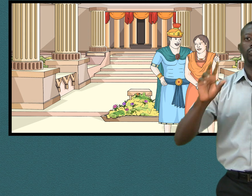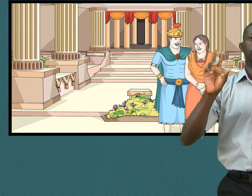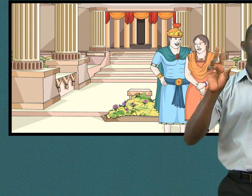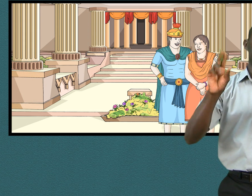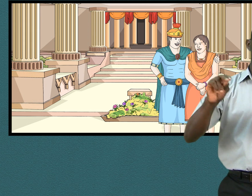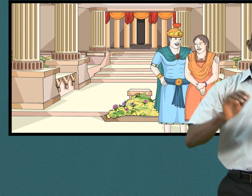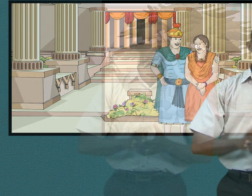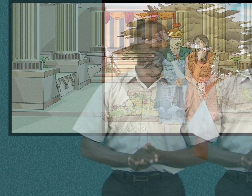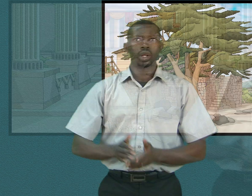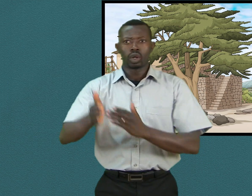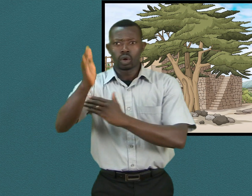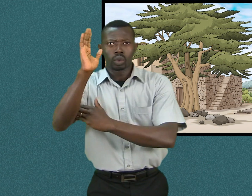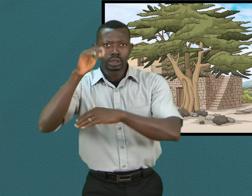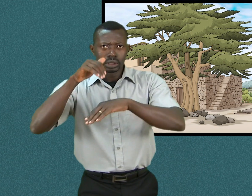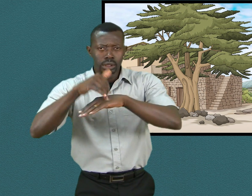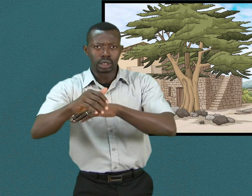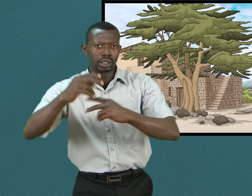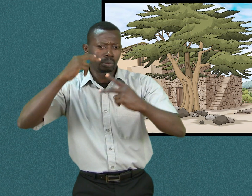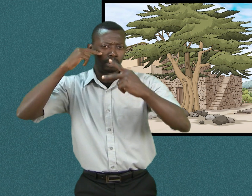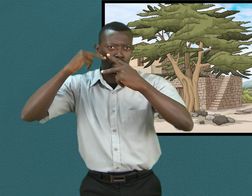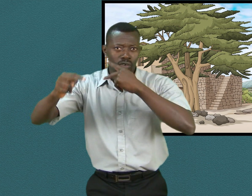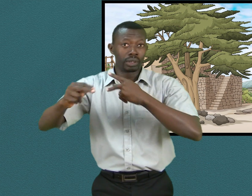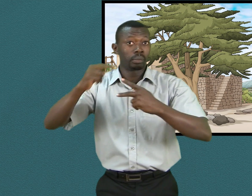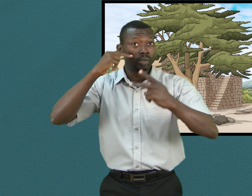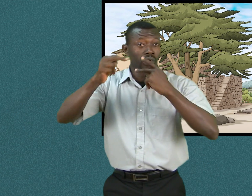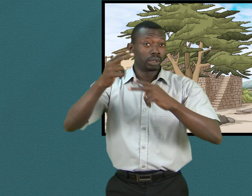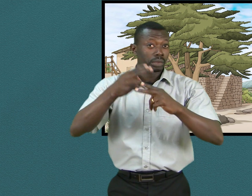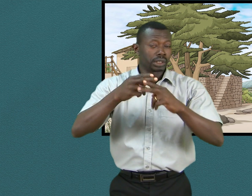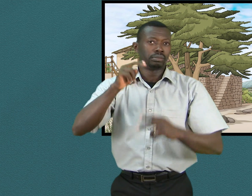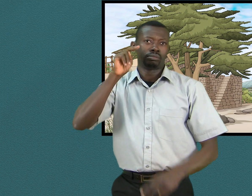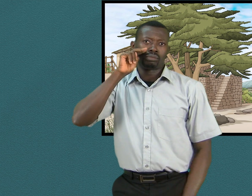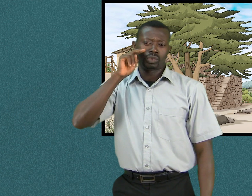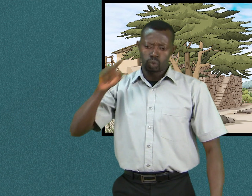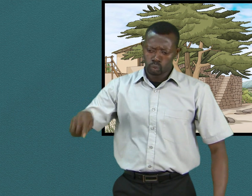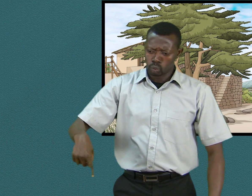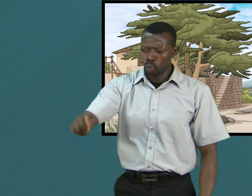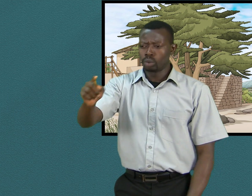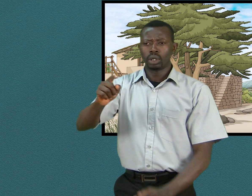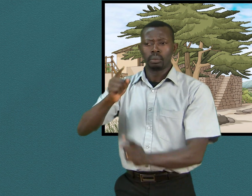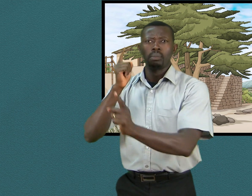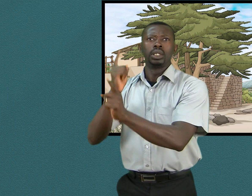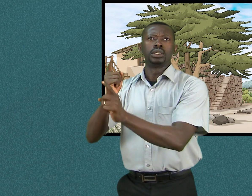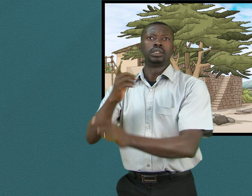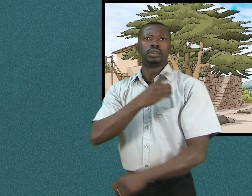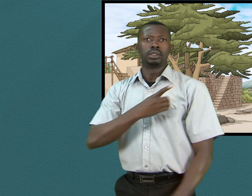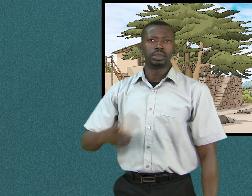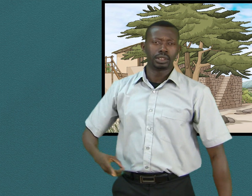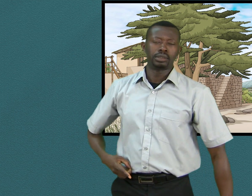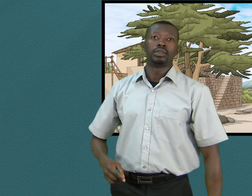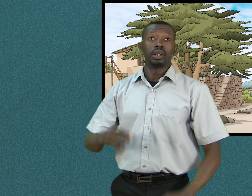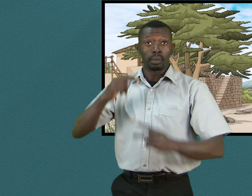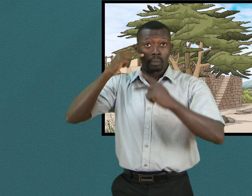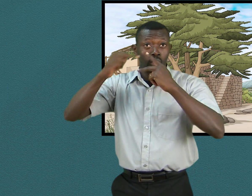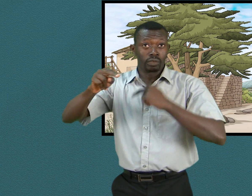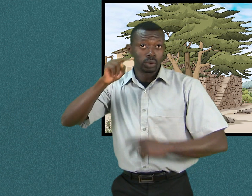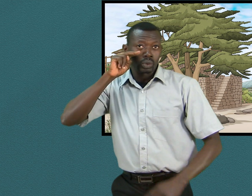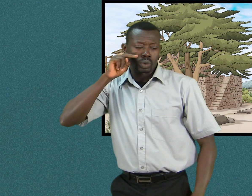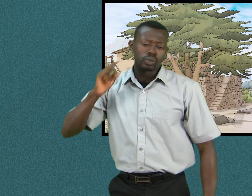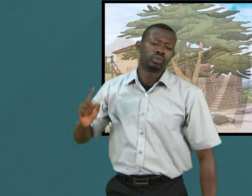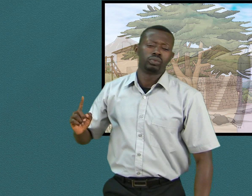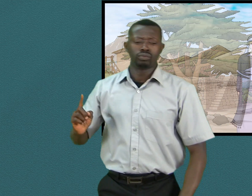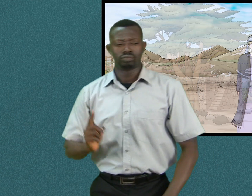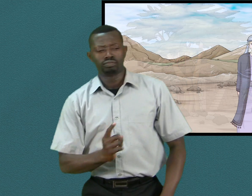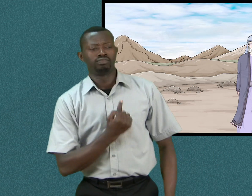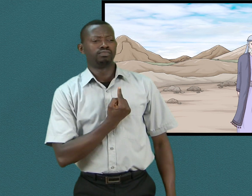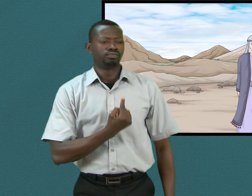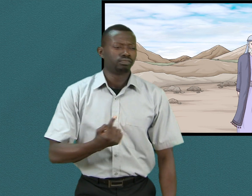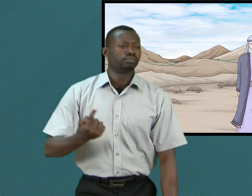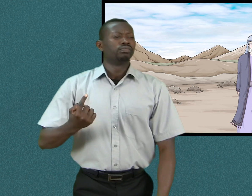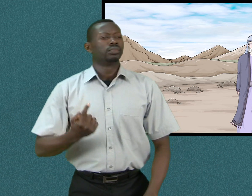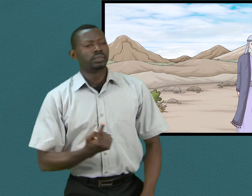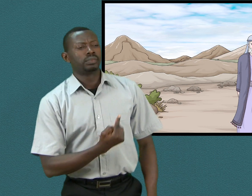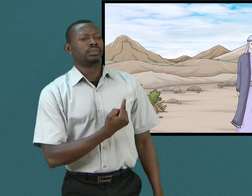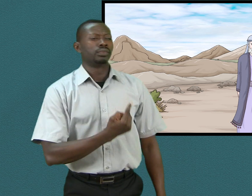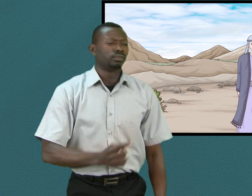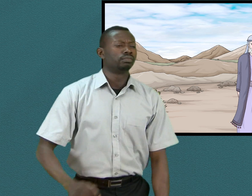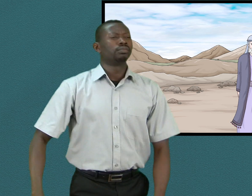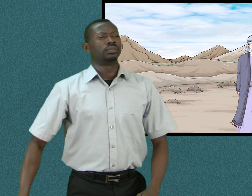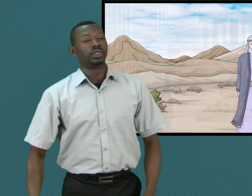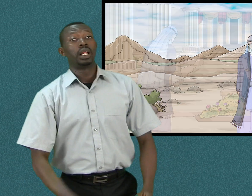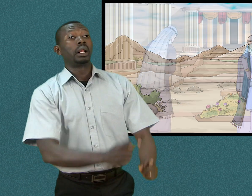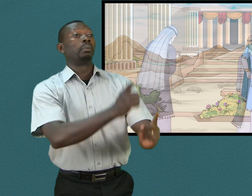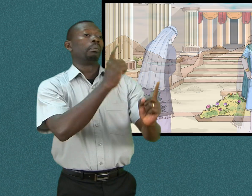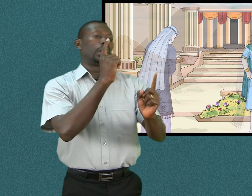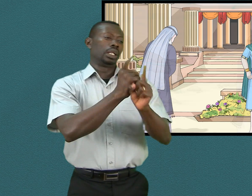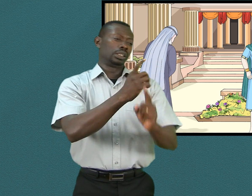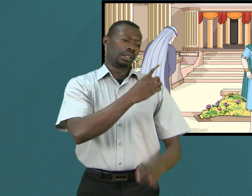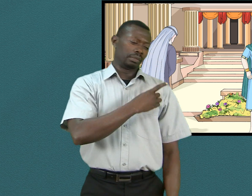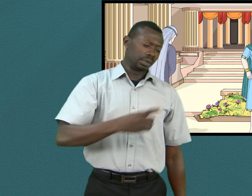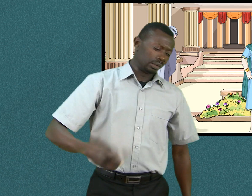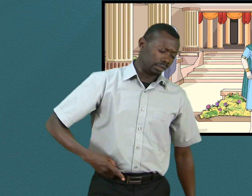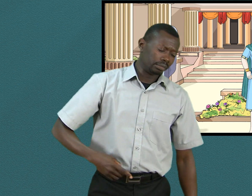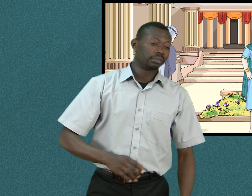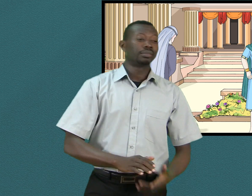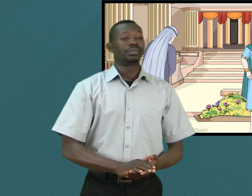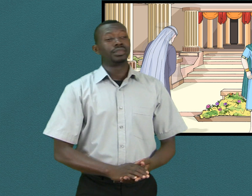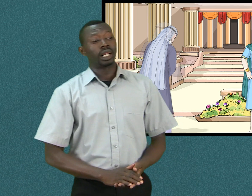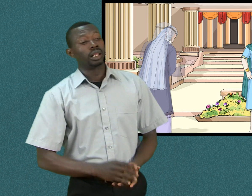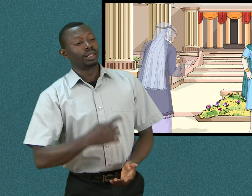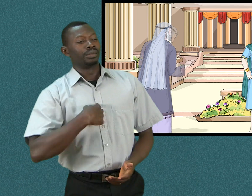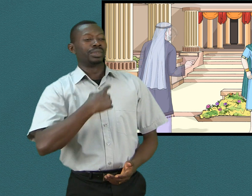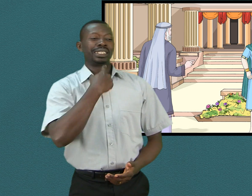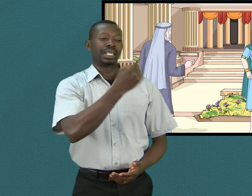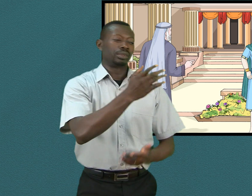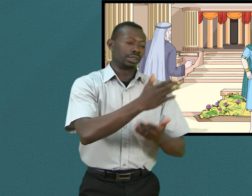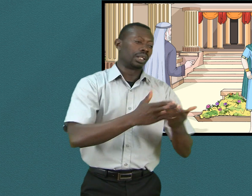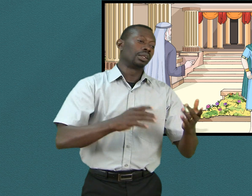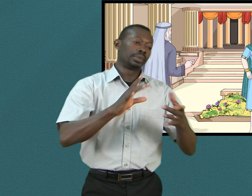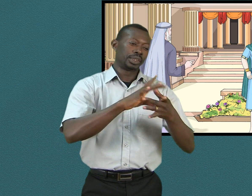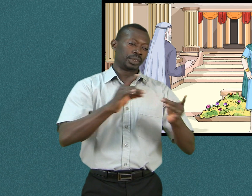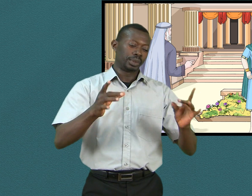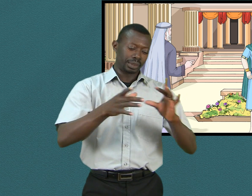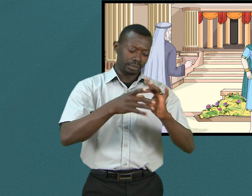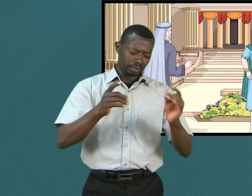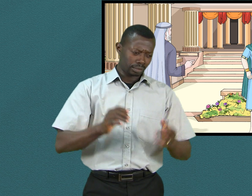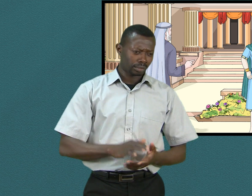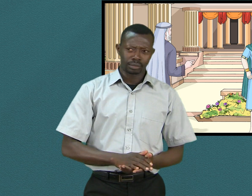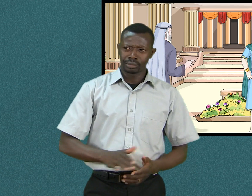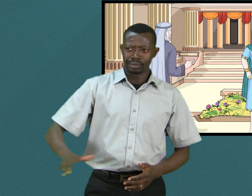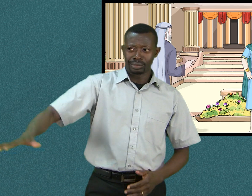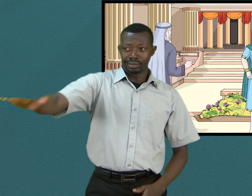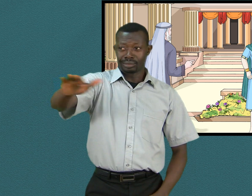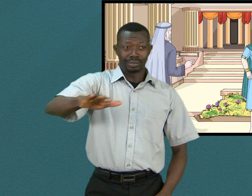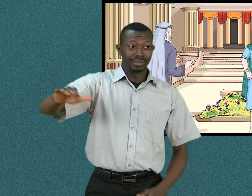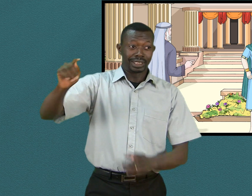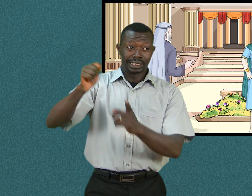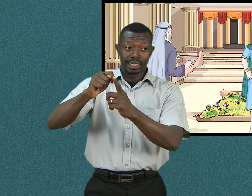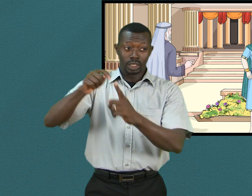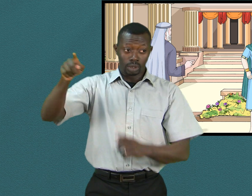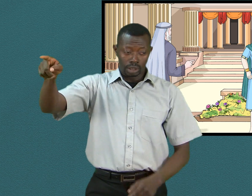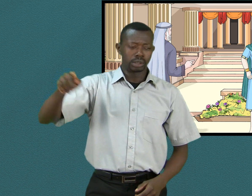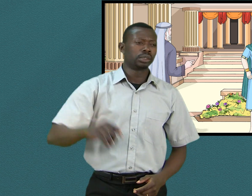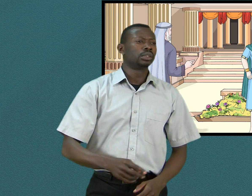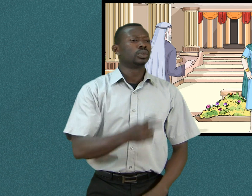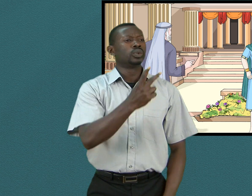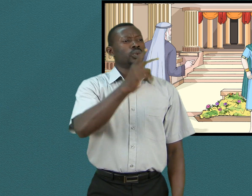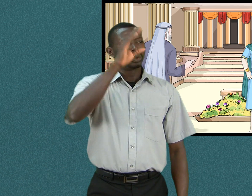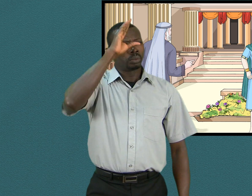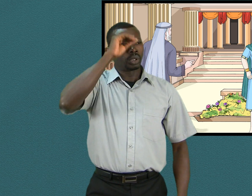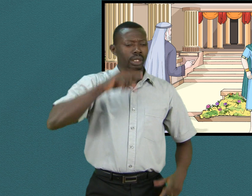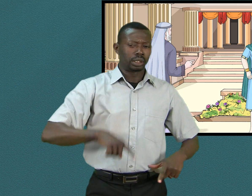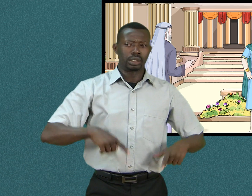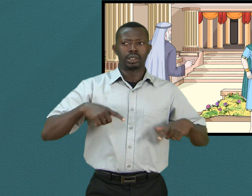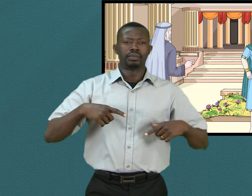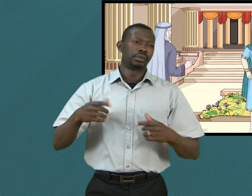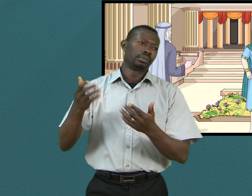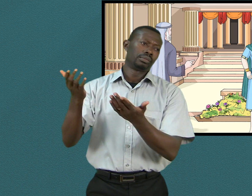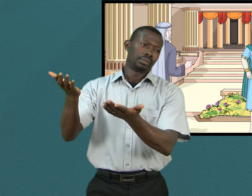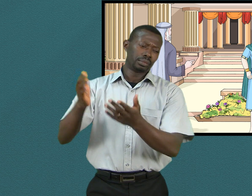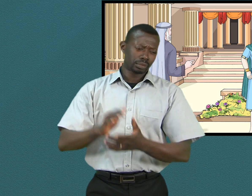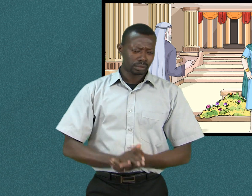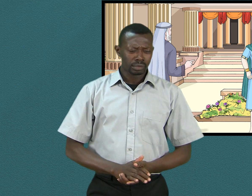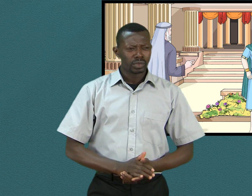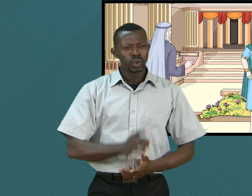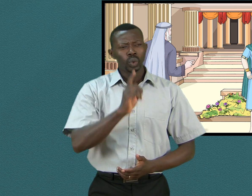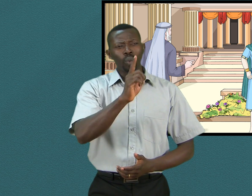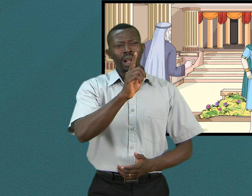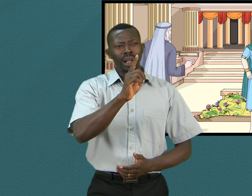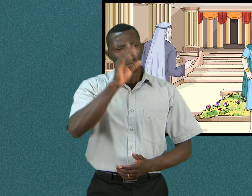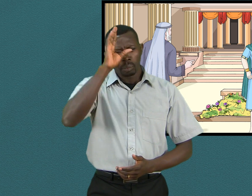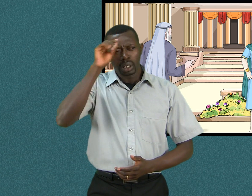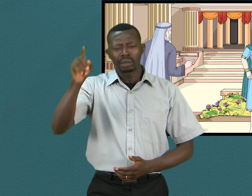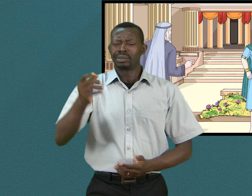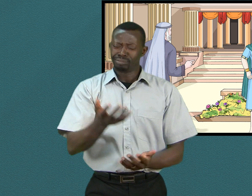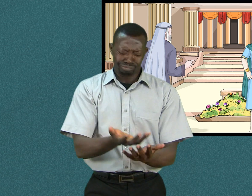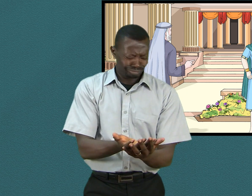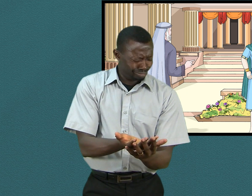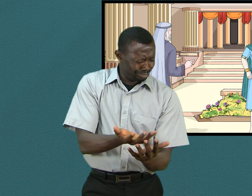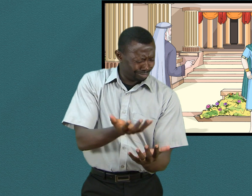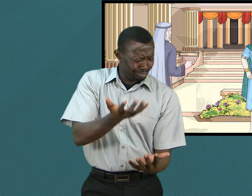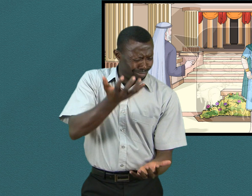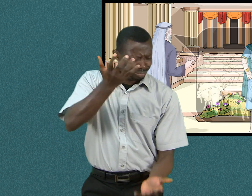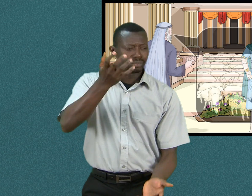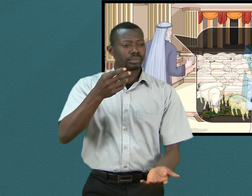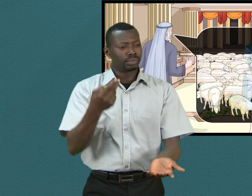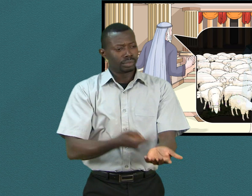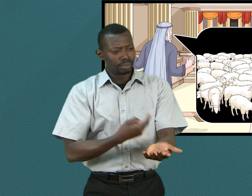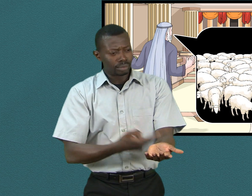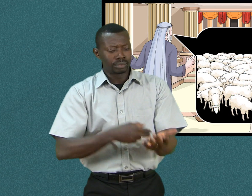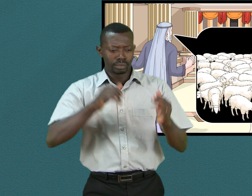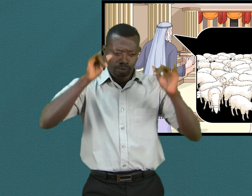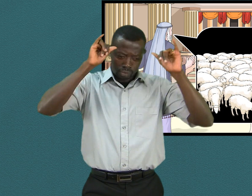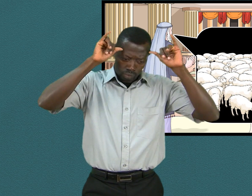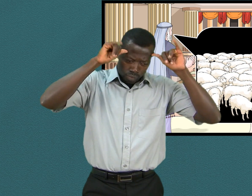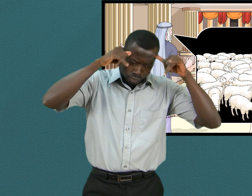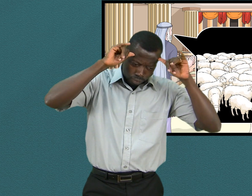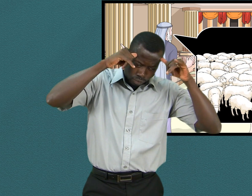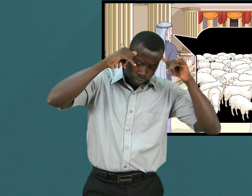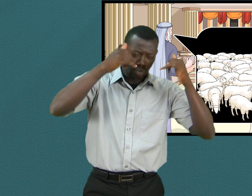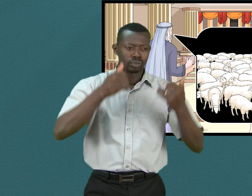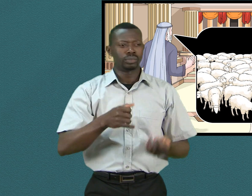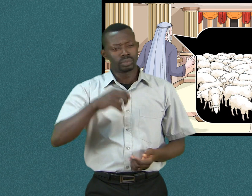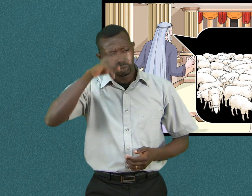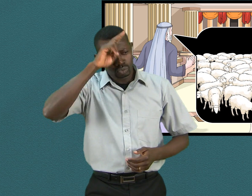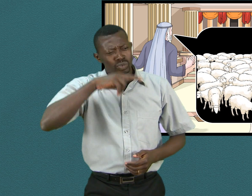Then the LORD sent Nathan to David, and when he arrived, he said, “There were two men in a certain city, one rich and the other poor.